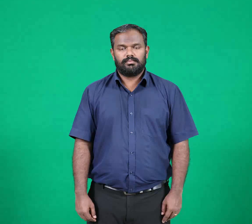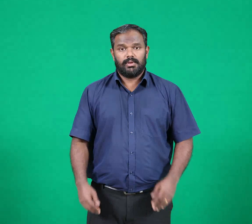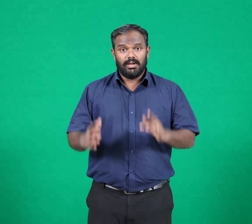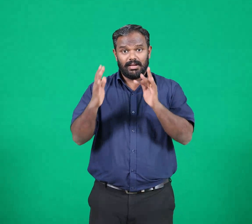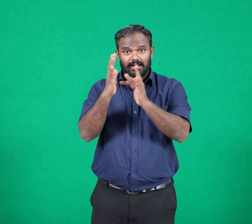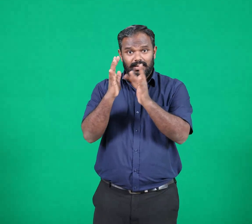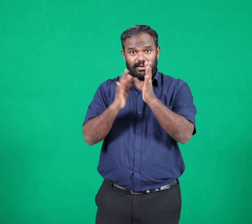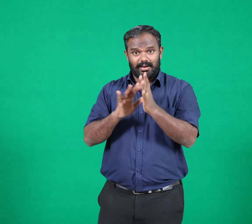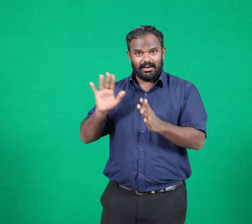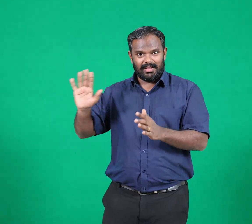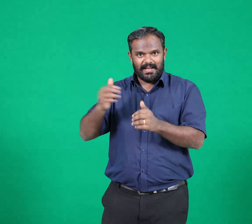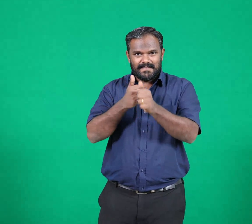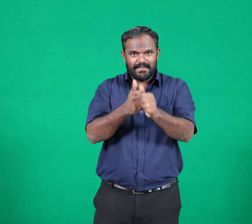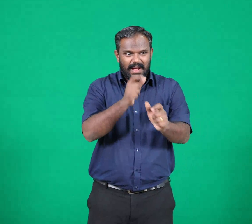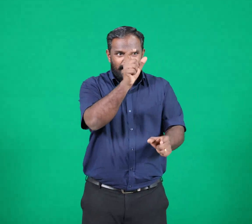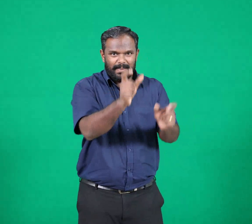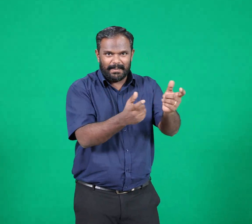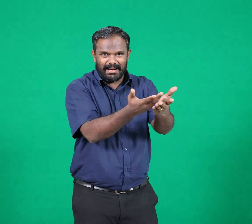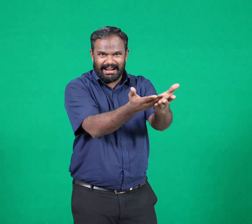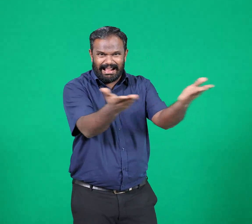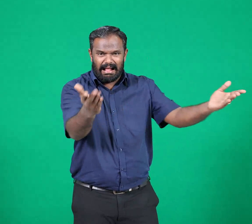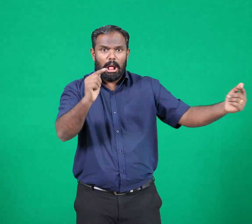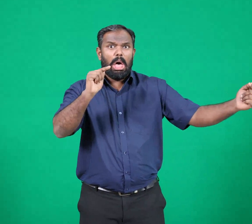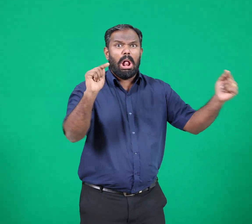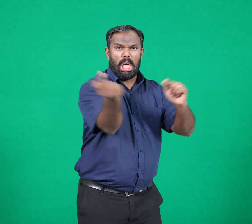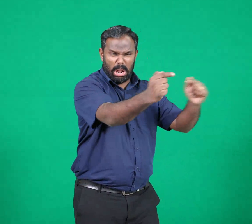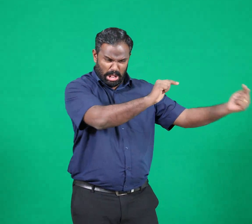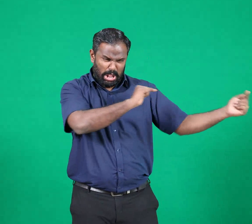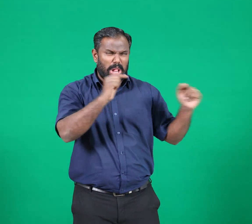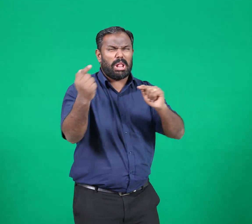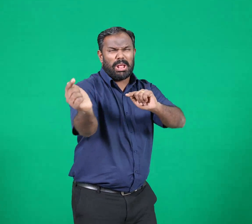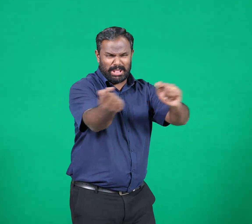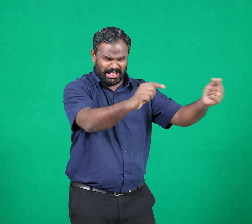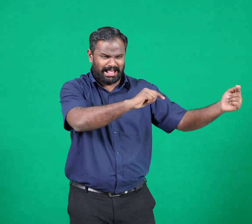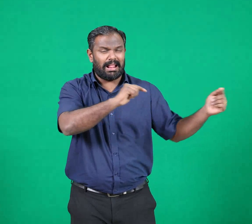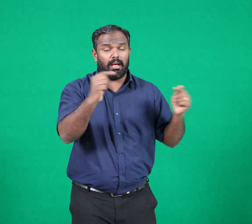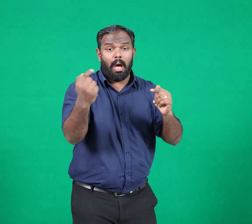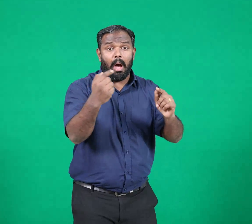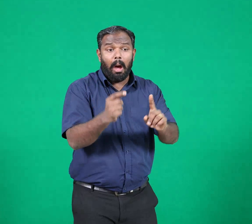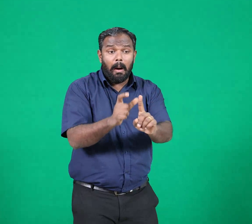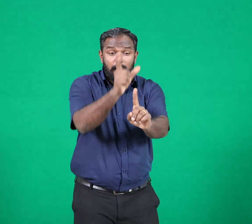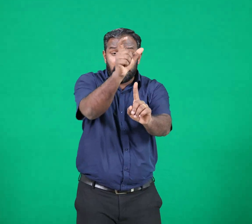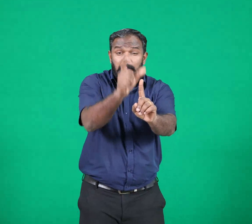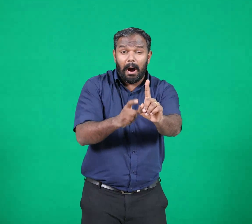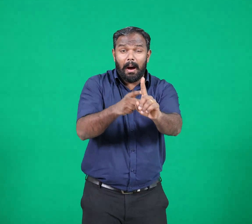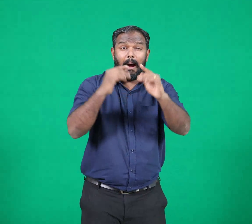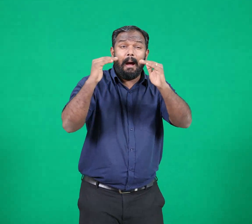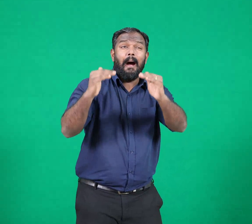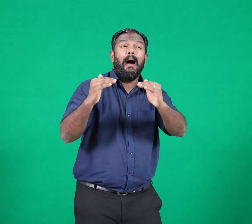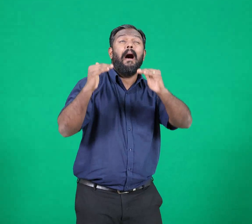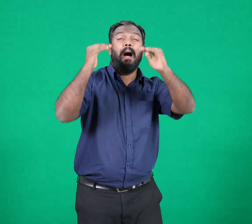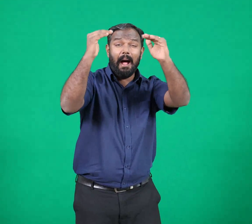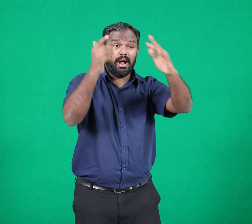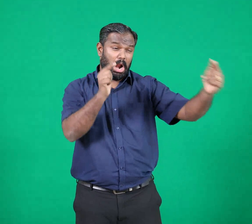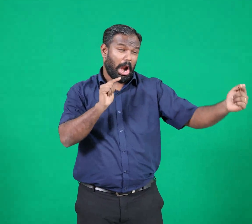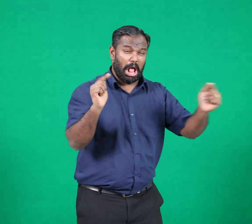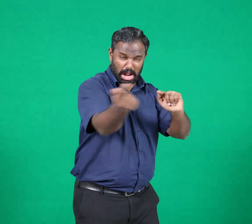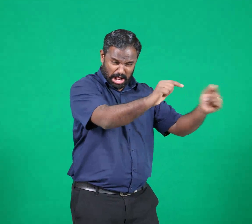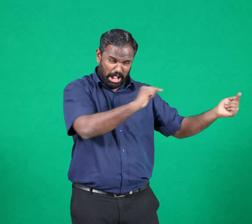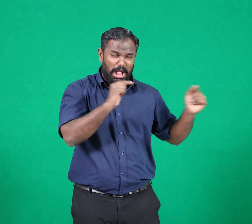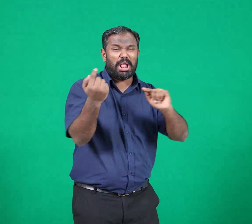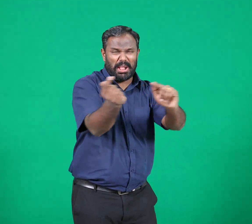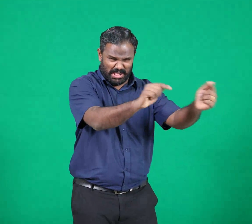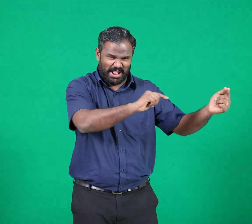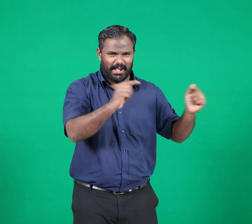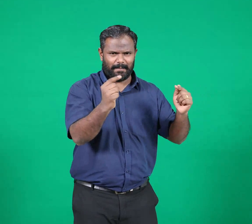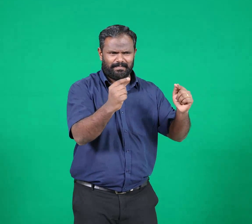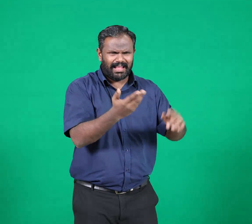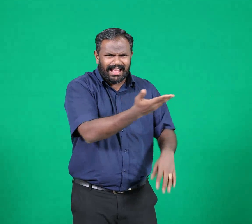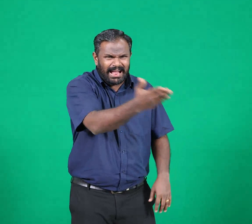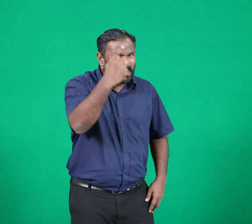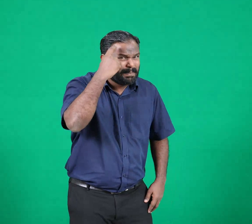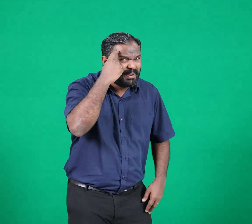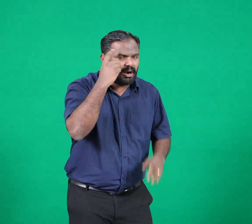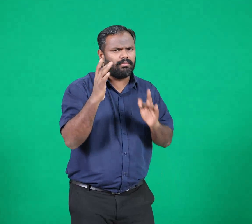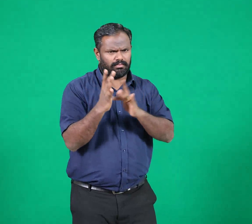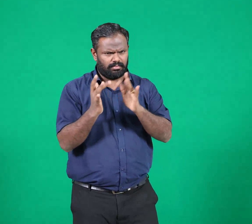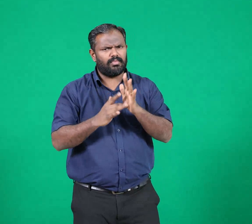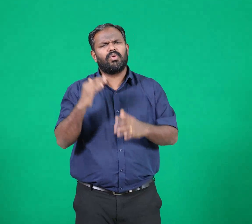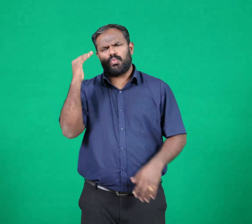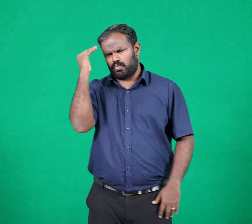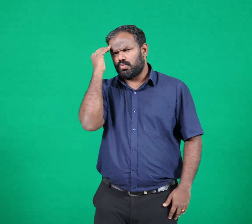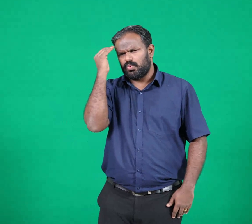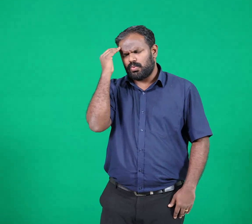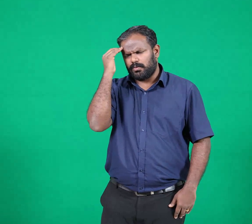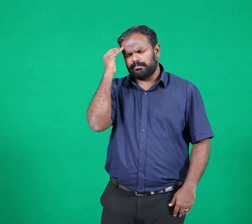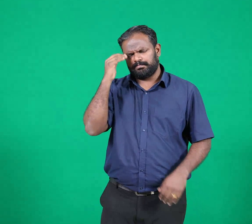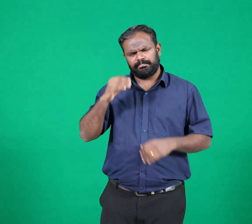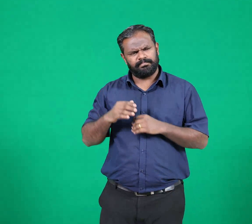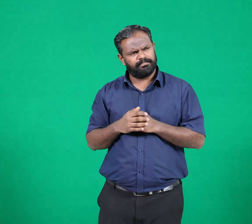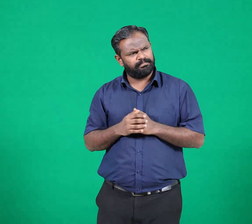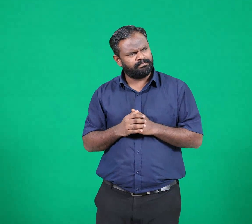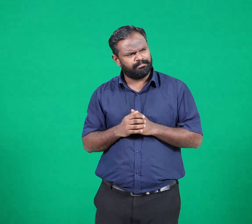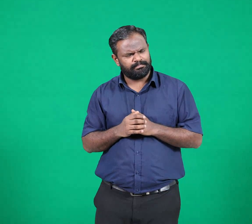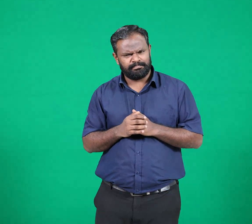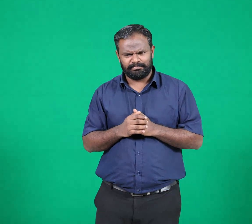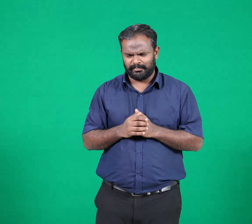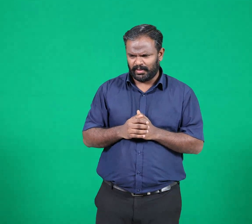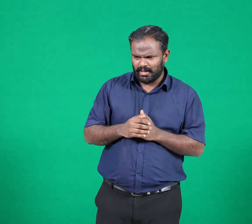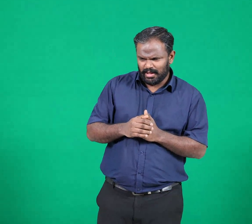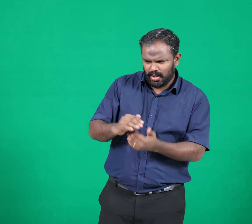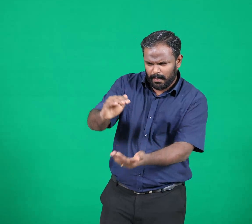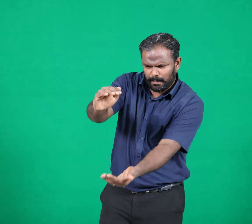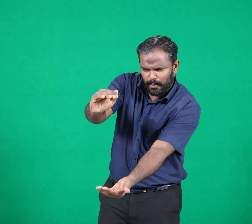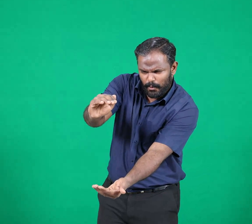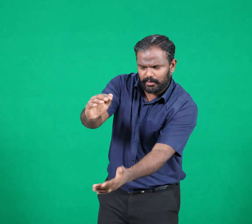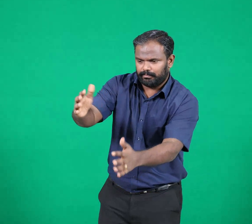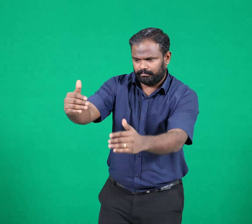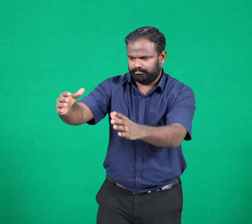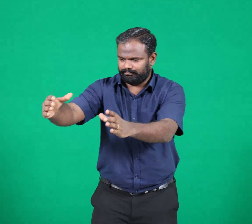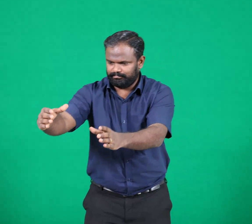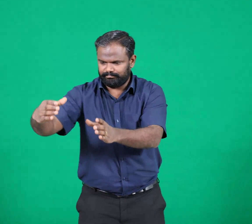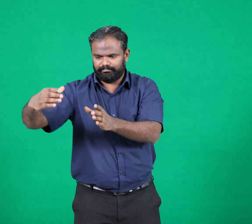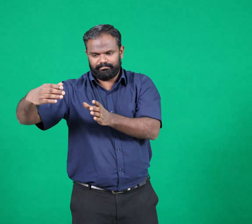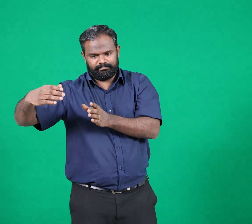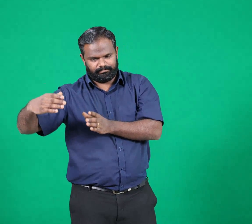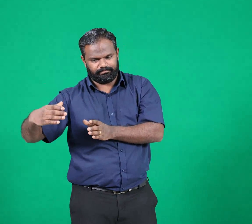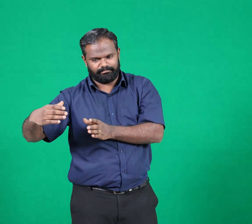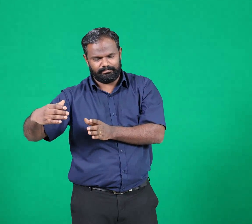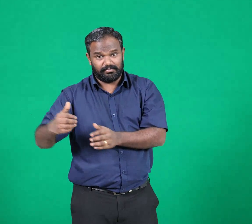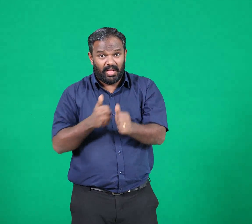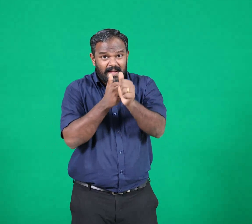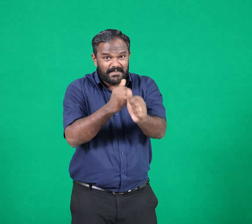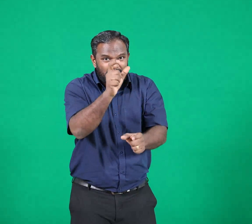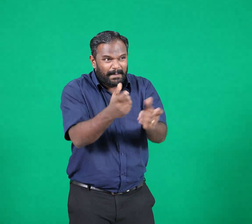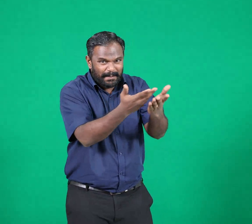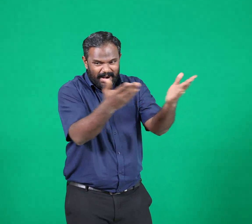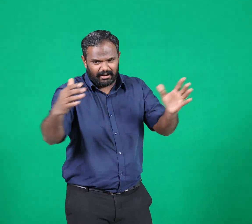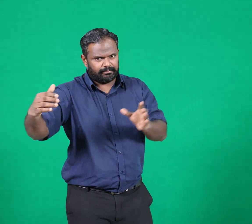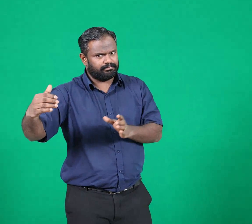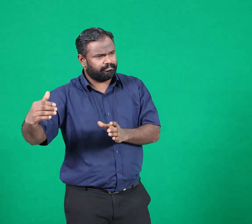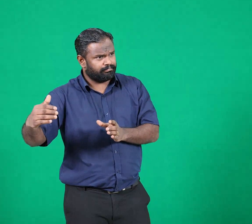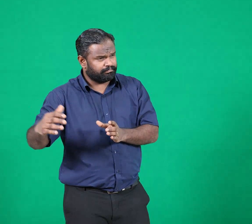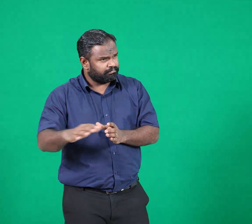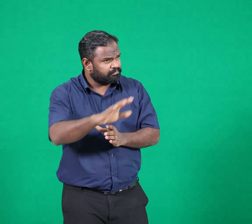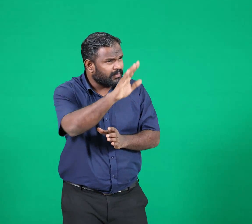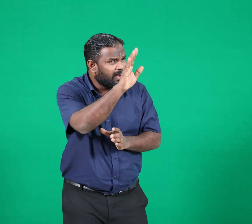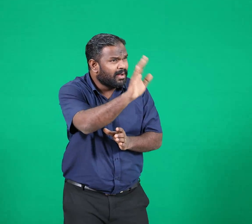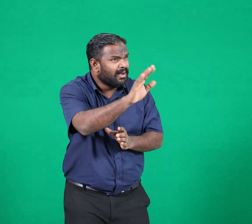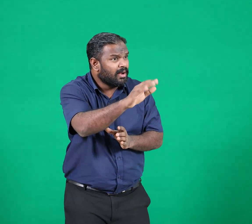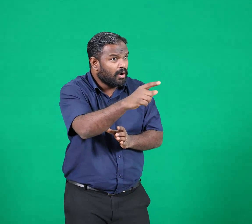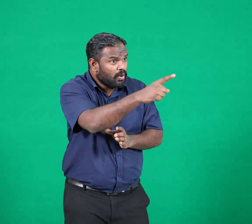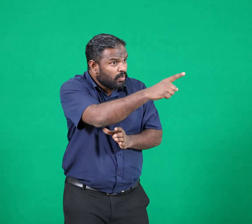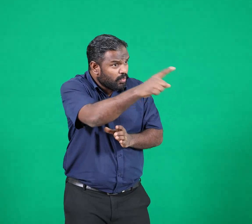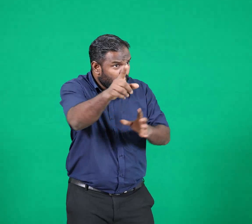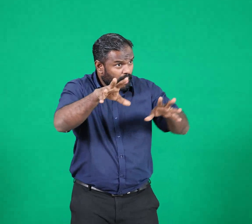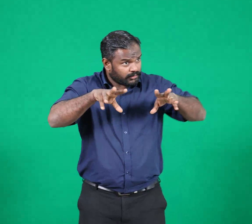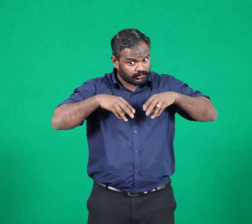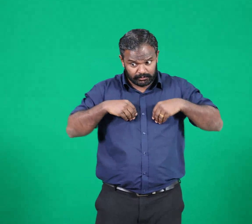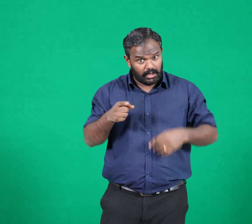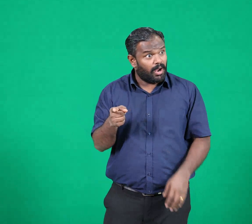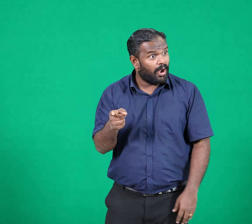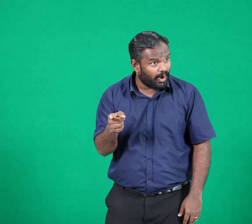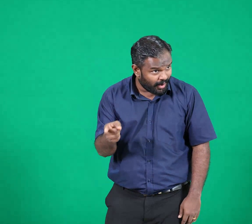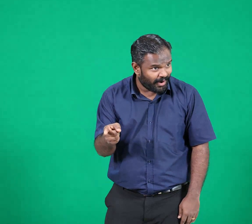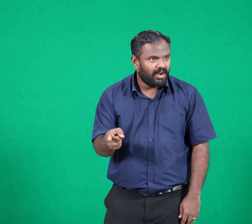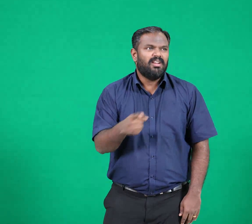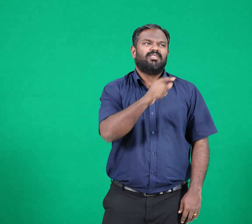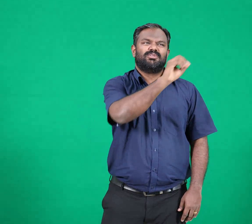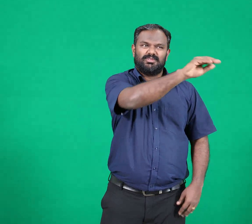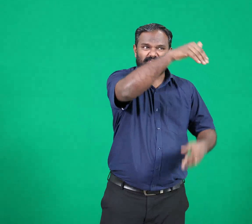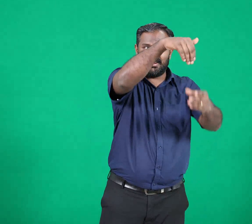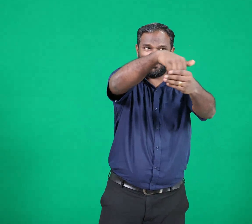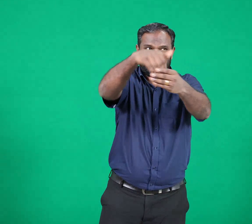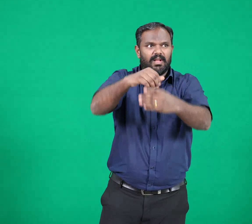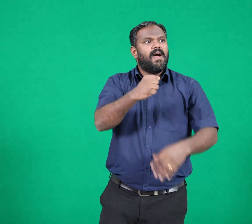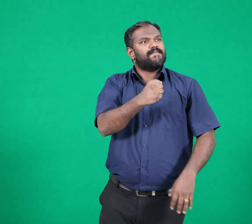Then an argument started among the disciples as to which of them would be the greatest. But Jesus, knowing the thoughts of their hearts, had a little child stand beside Him.